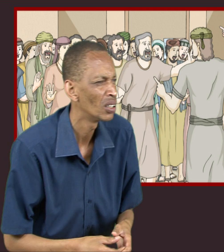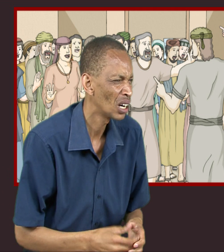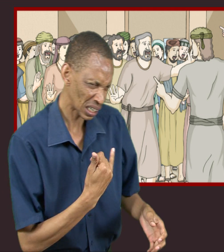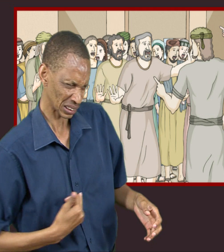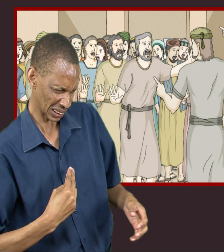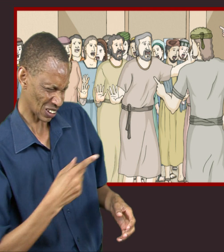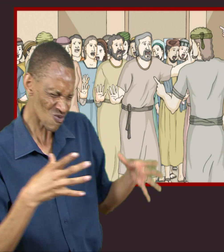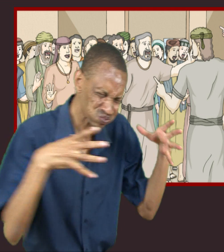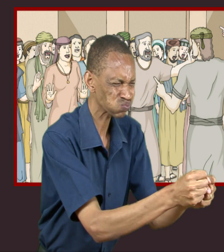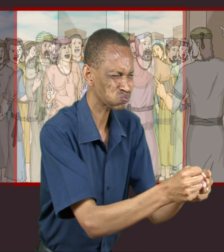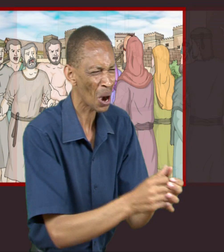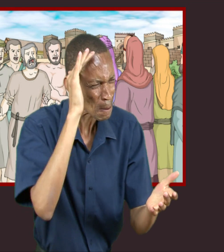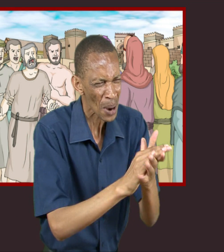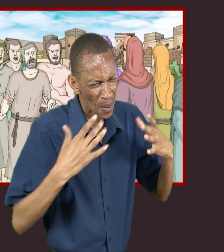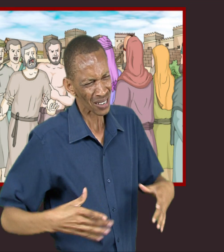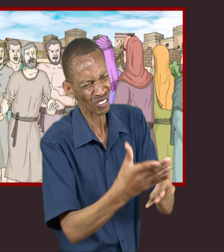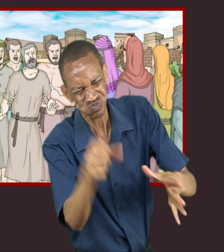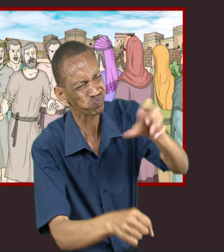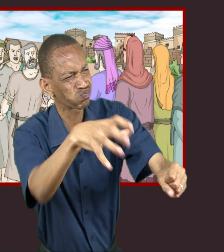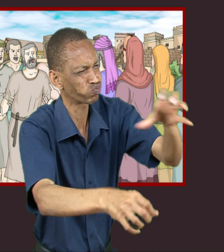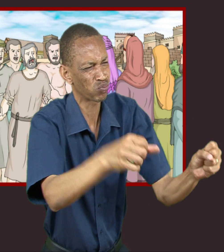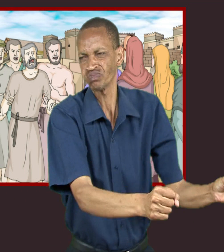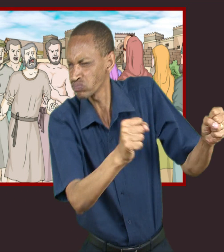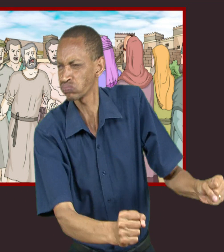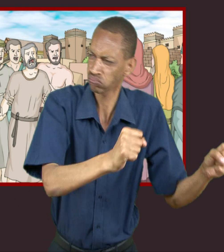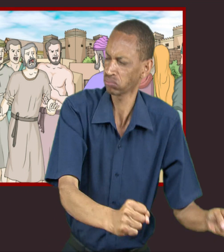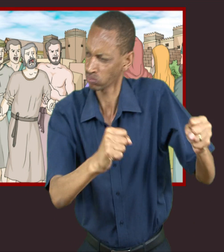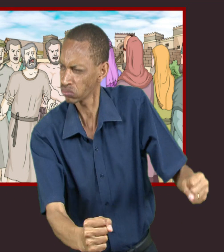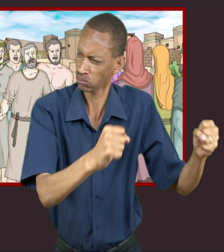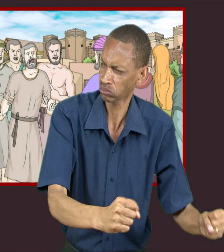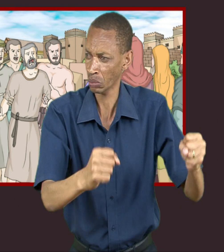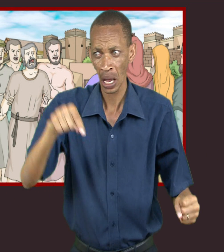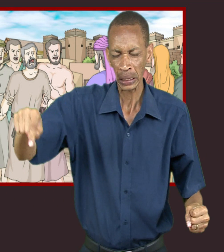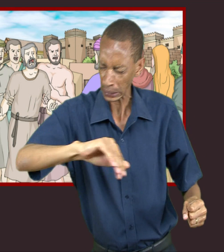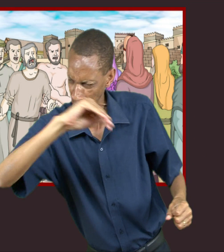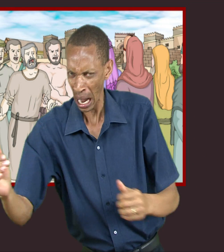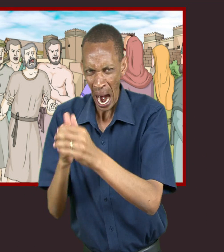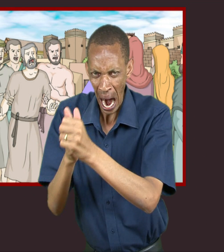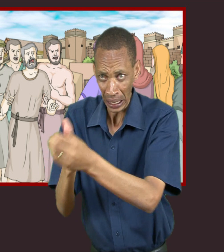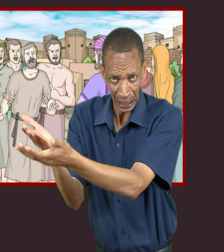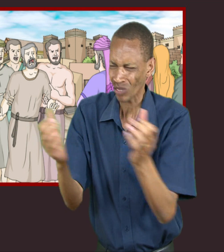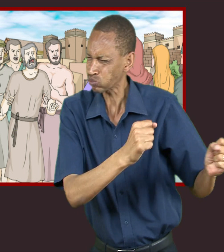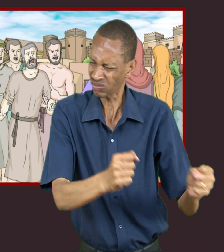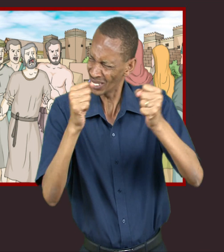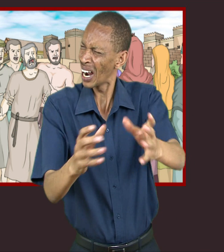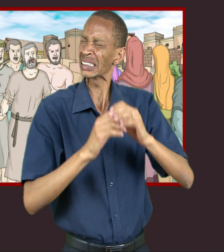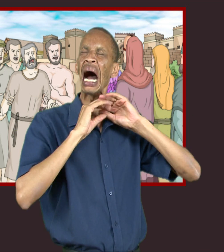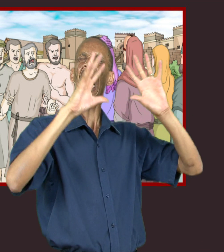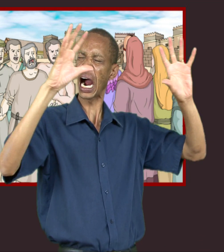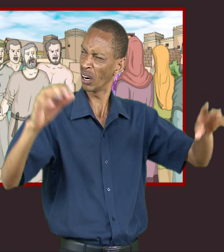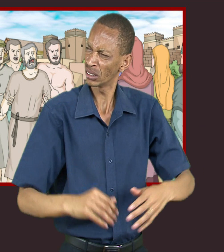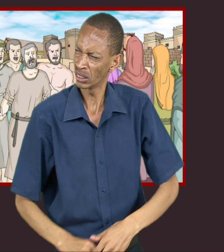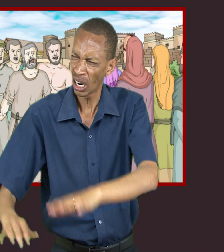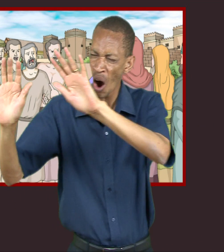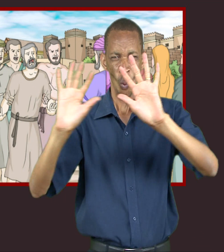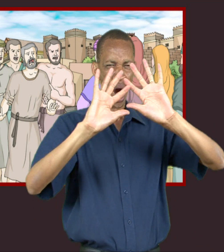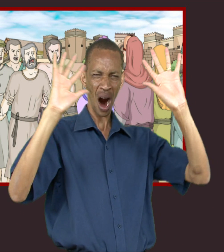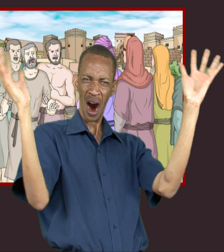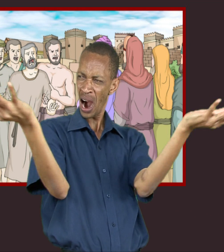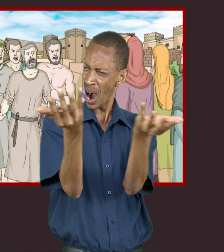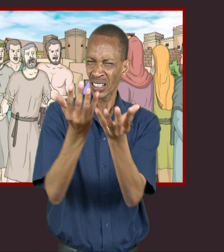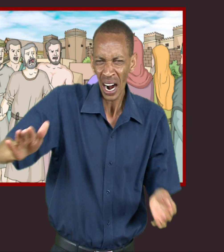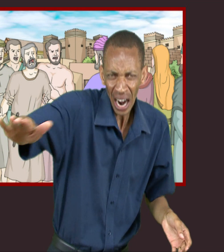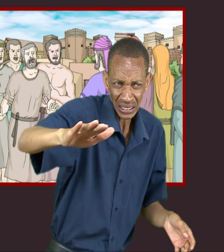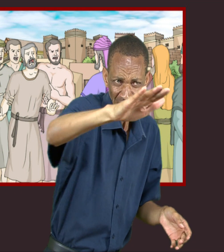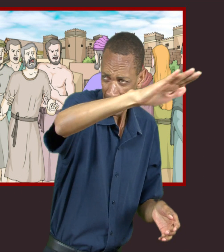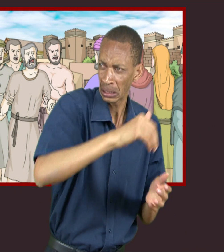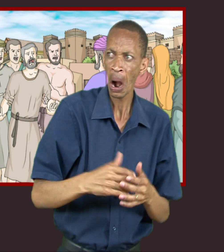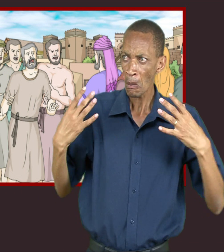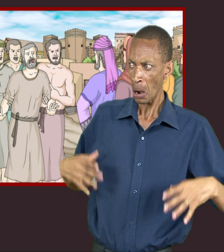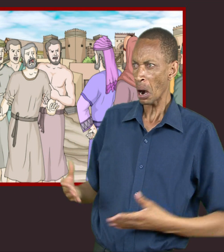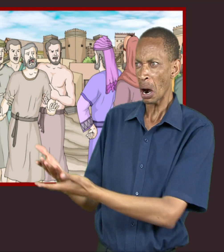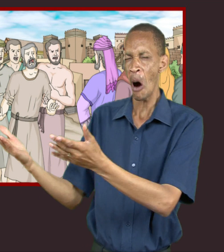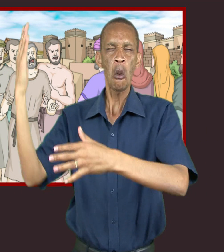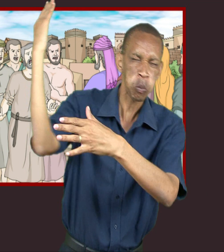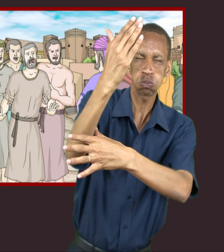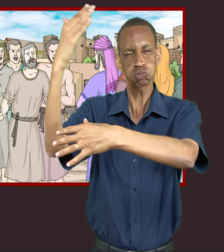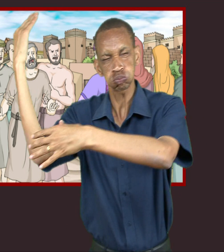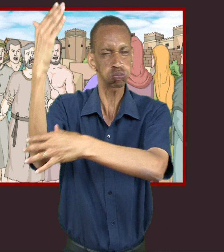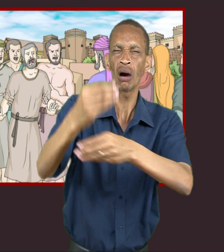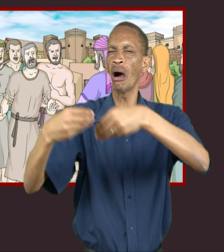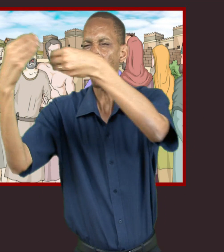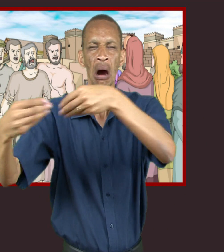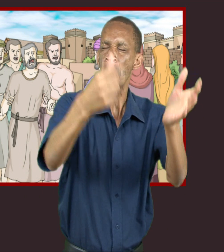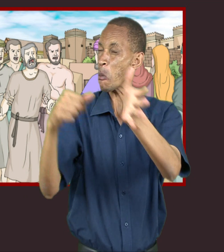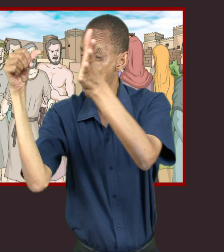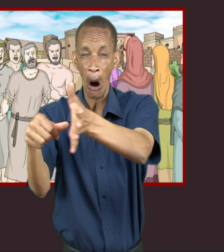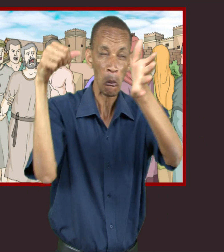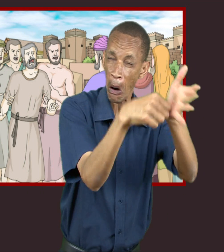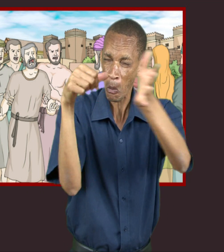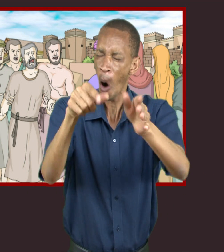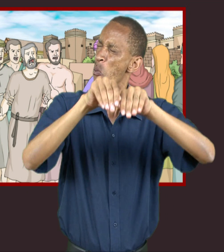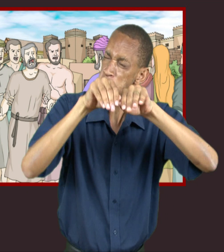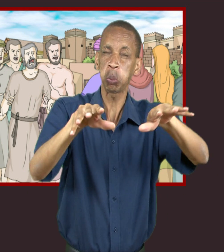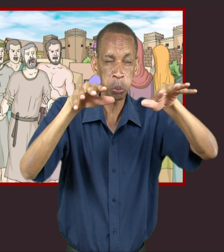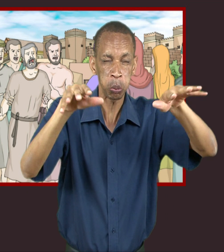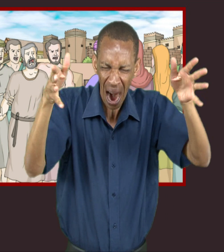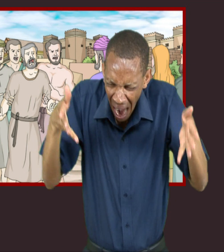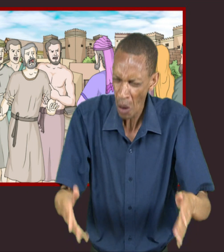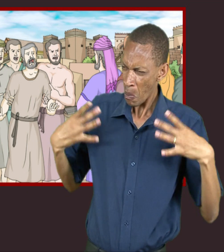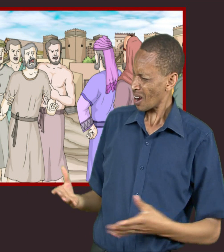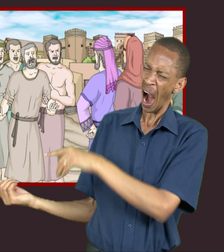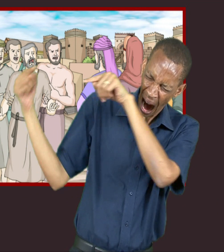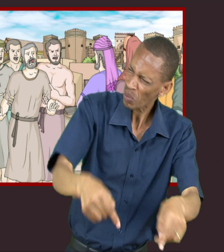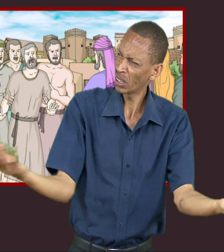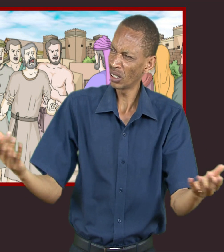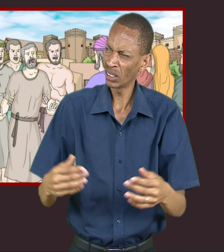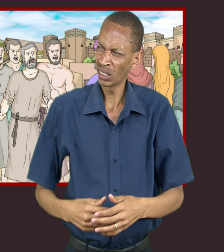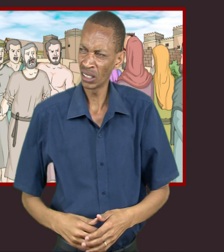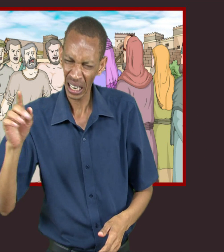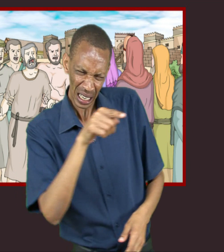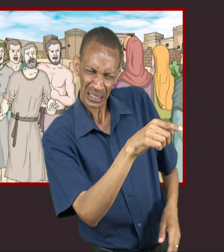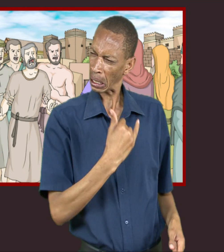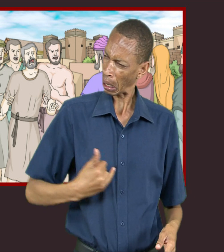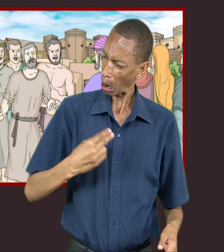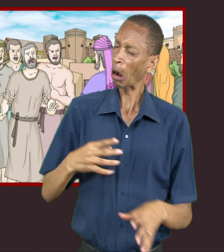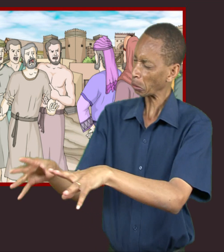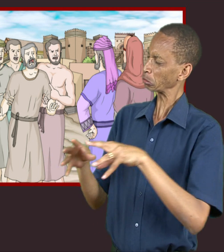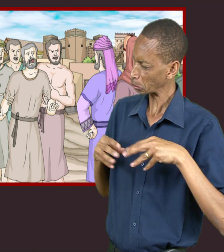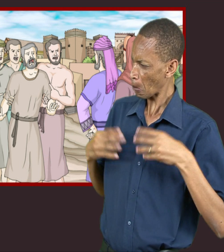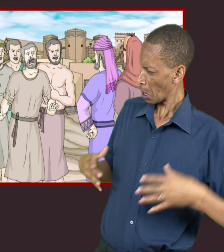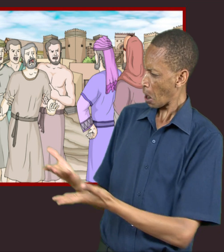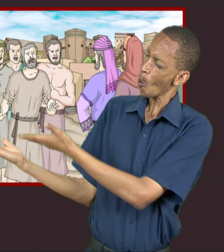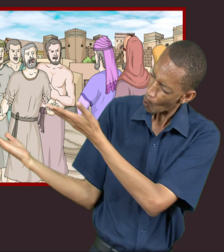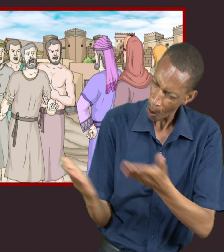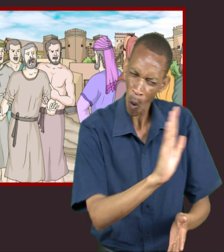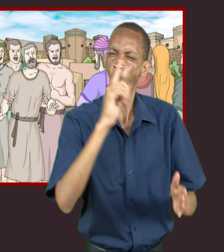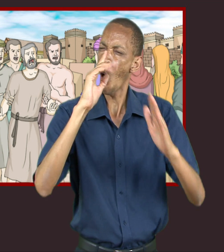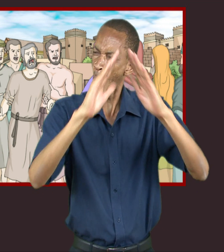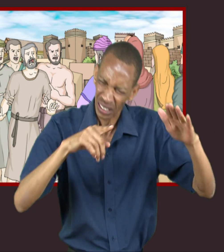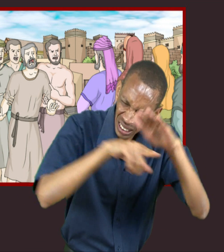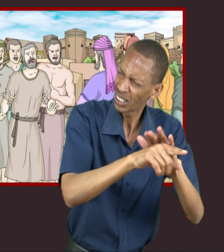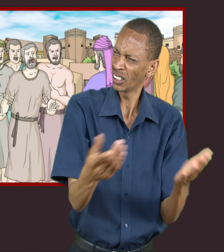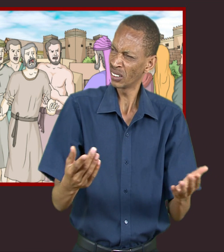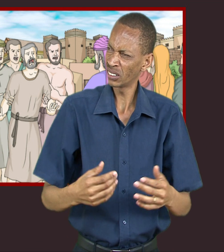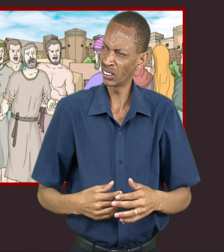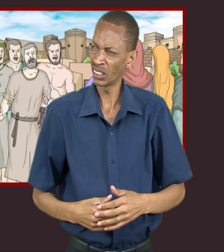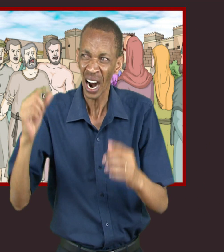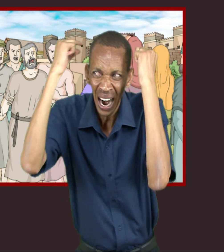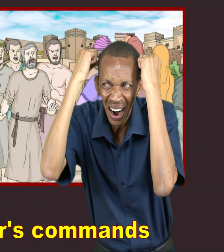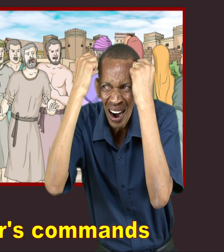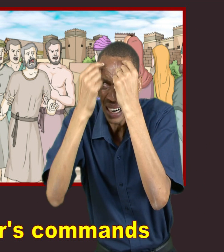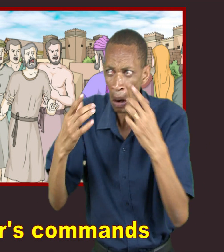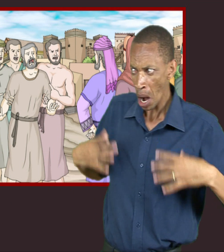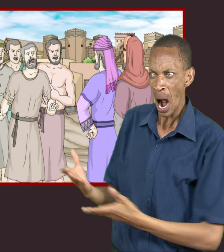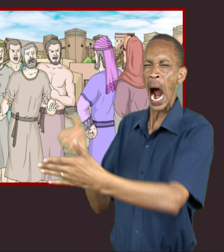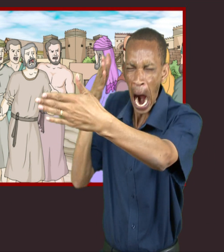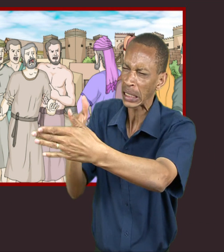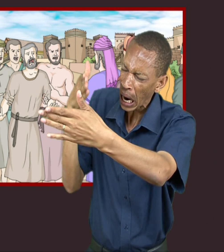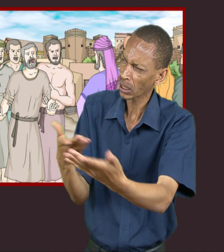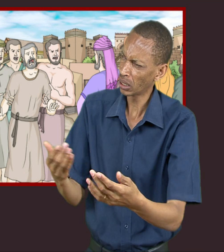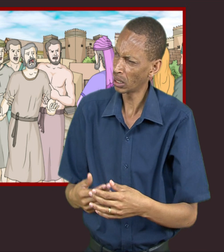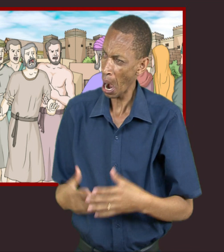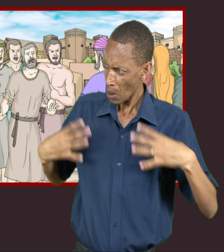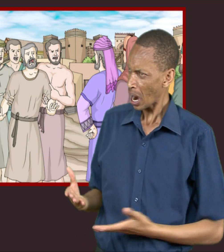But when they could not find them, they dragged Jason and some other brothers before the city officials, shouting, “These men who have turned the world upside down have now come here, and Jason has welcomed them into his home.